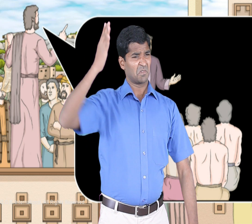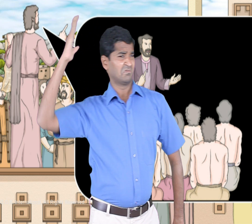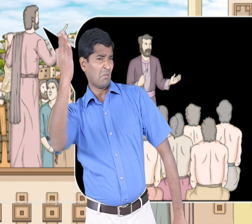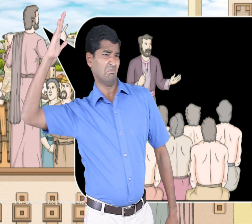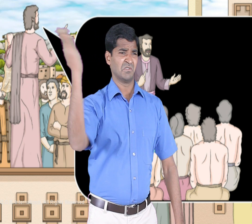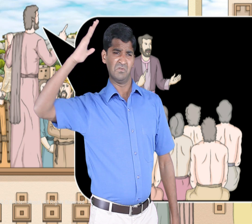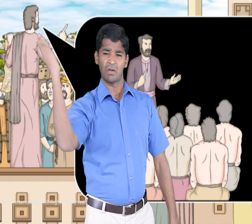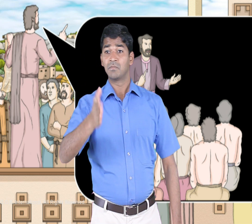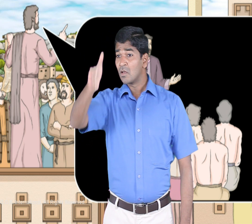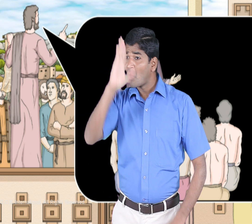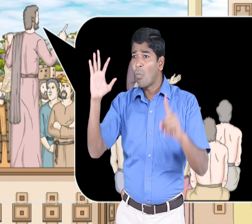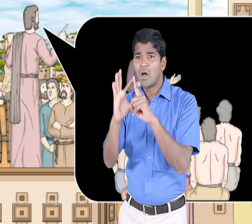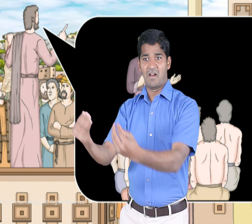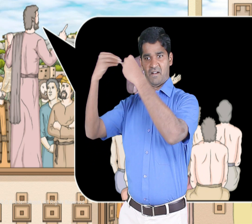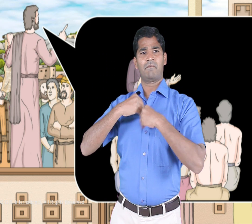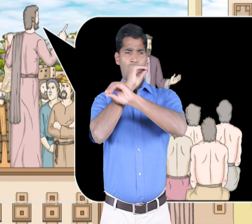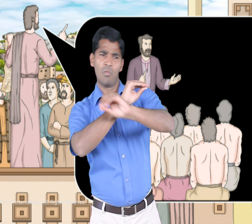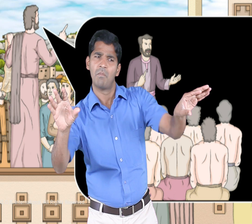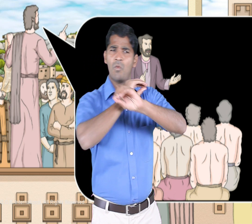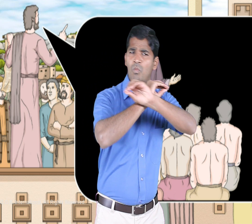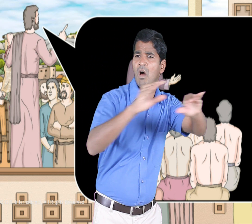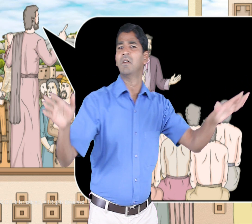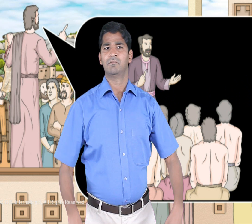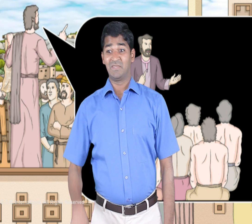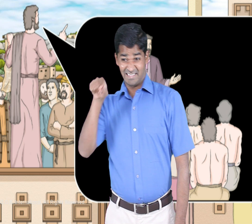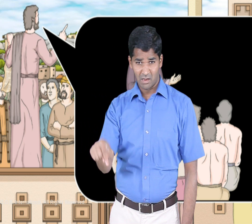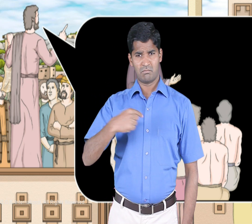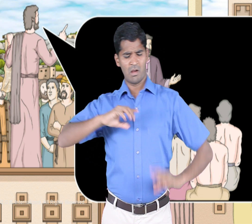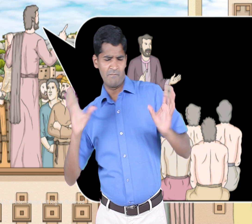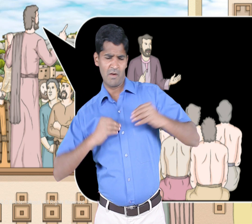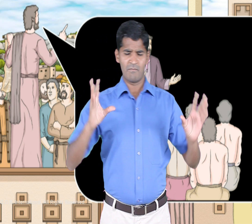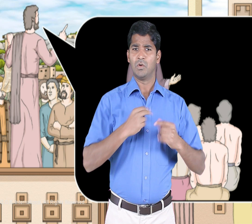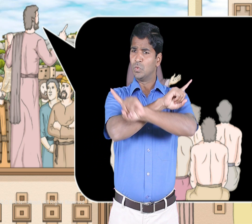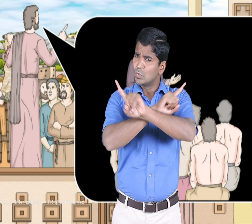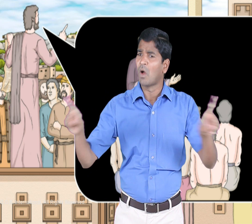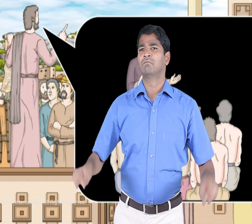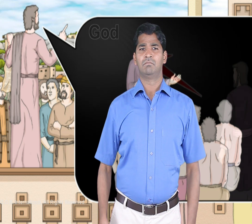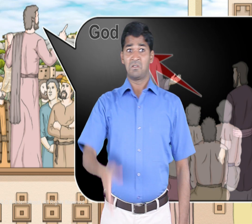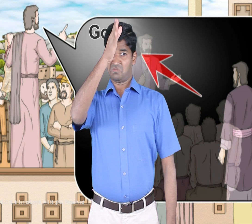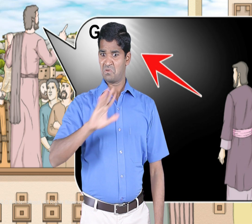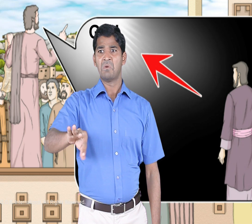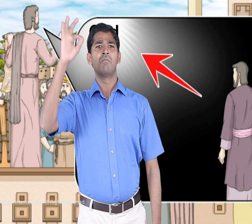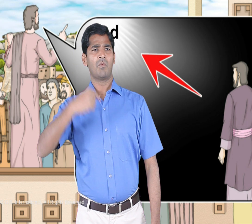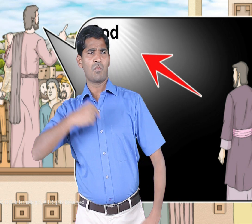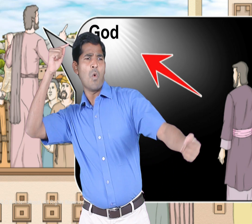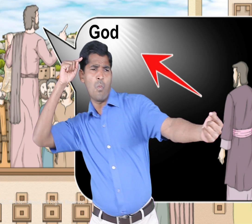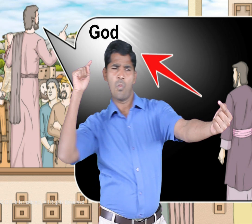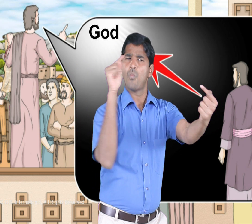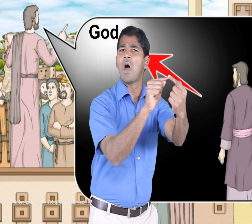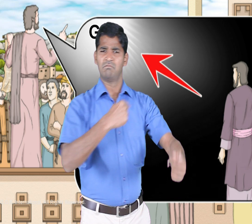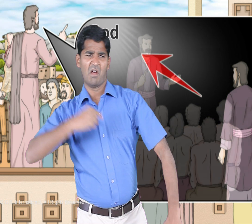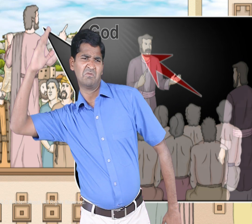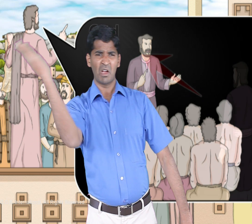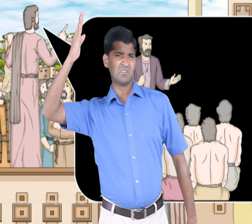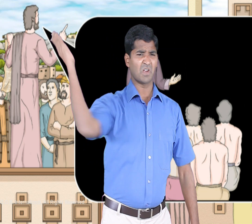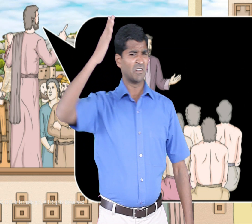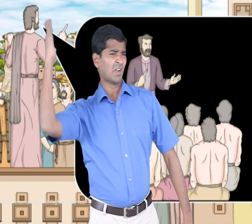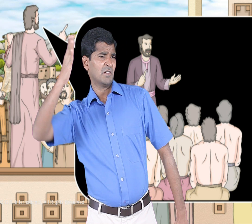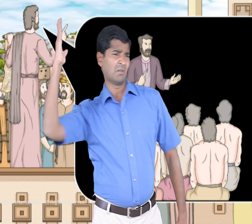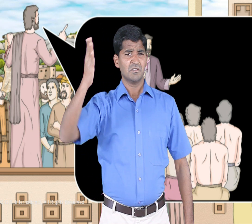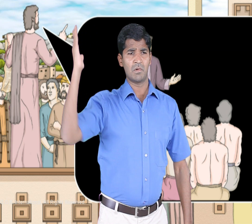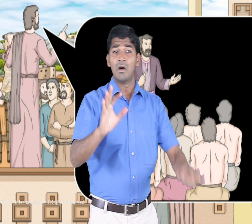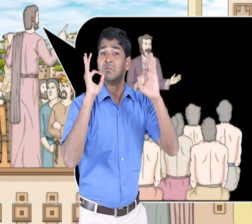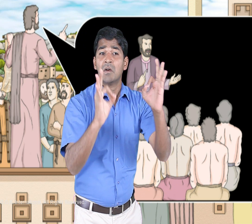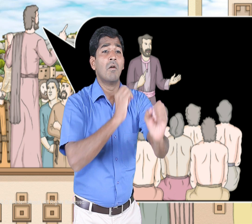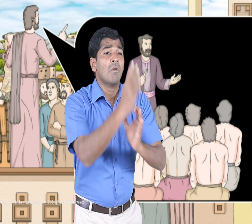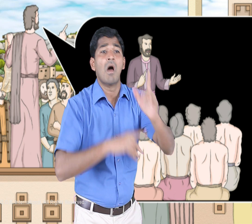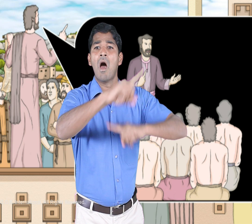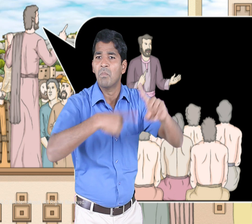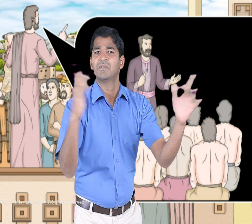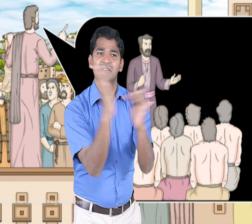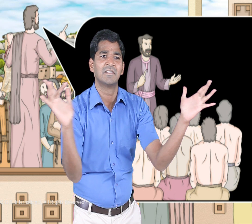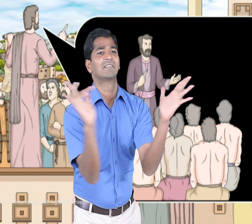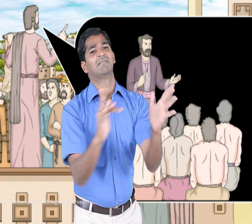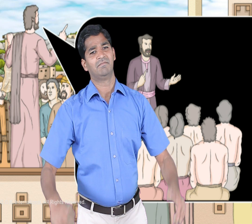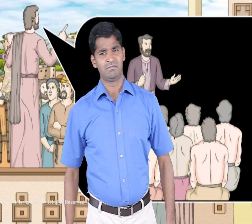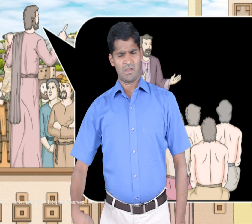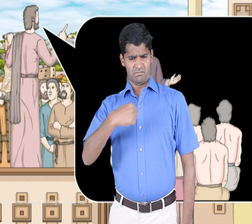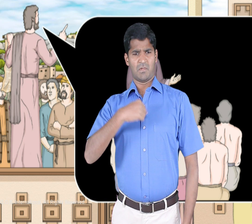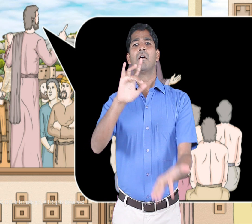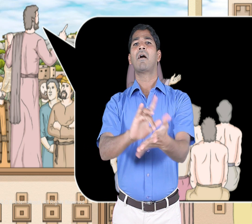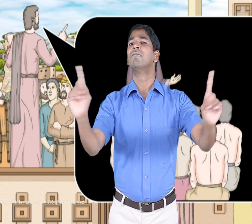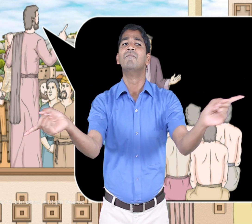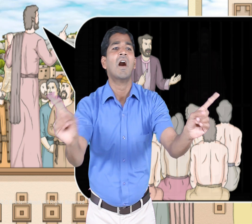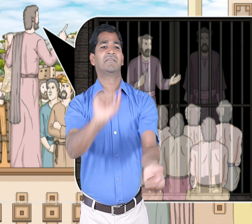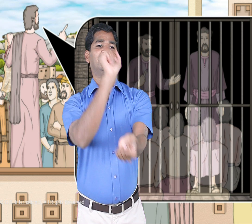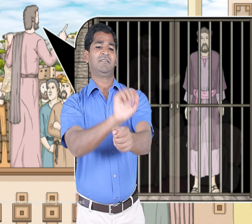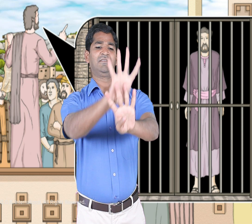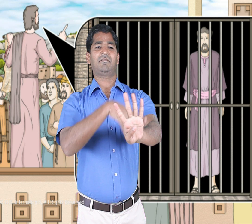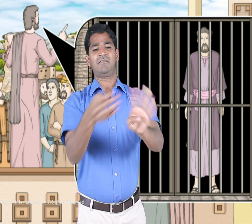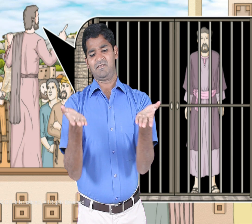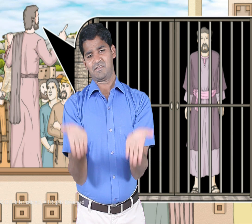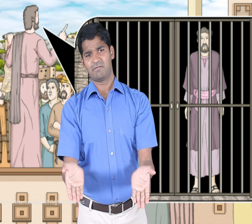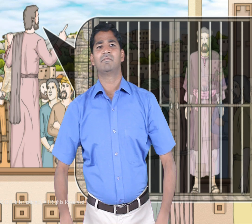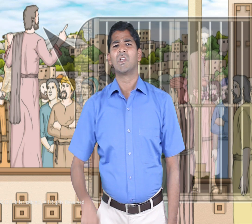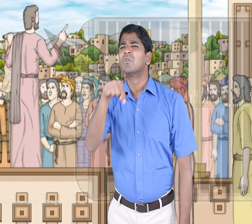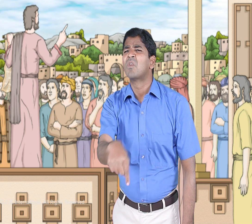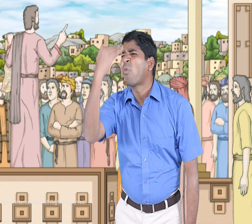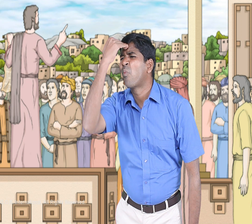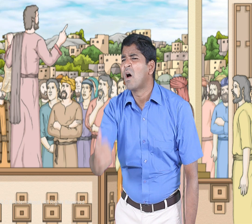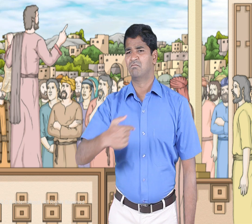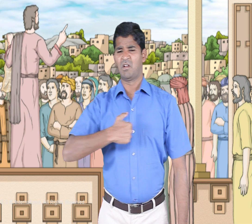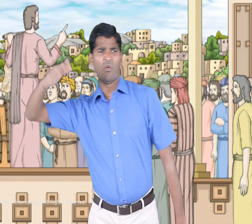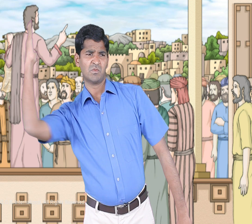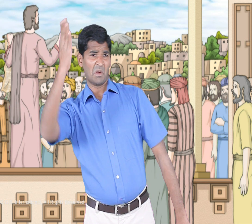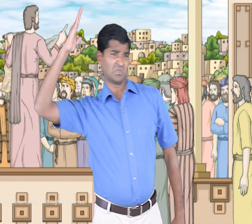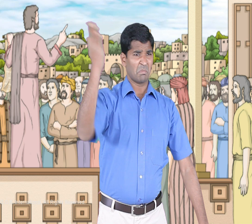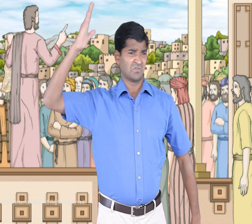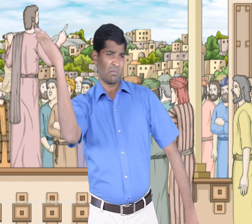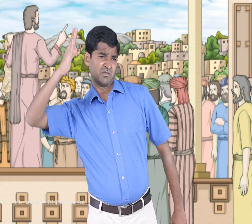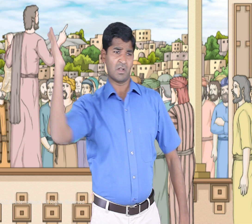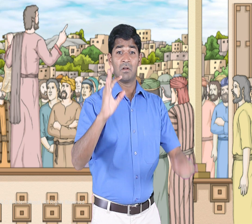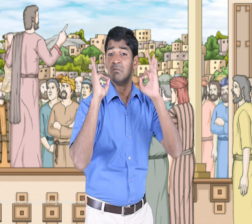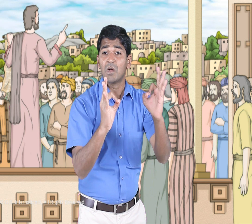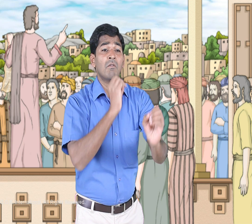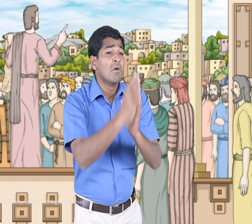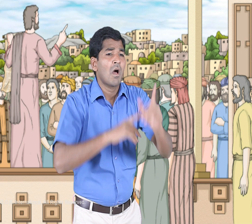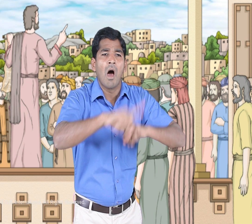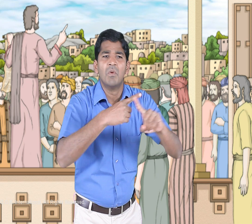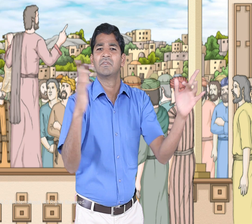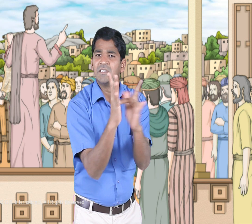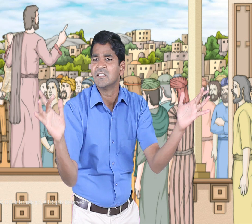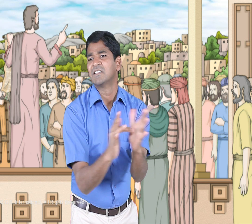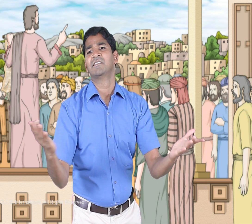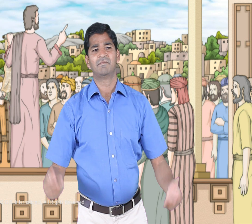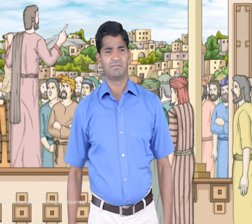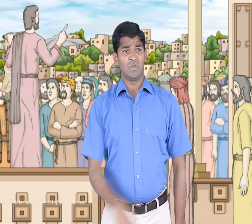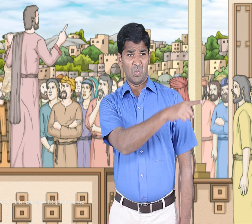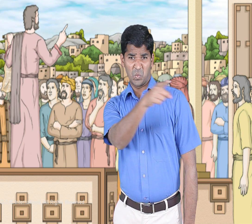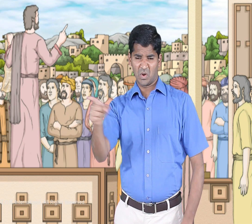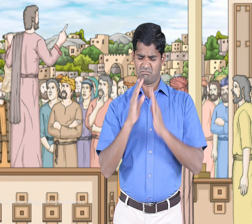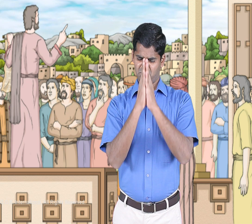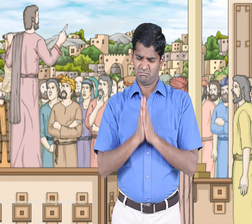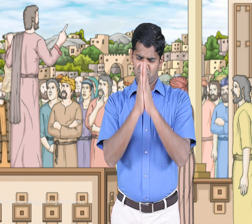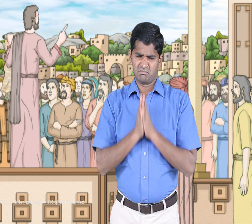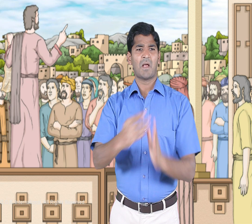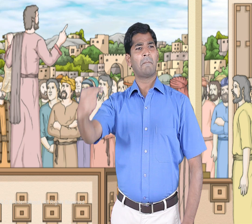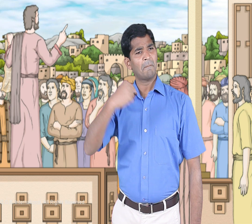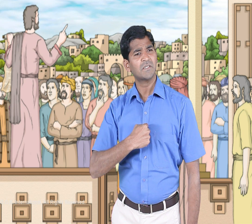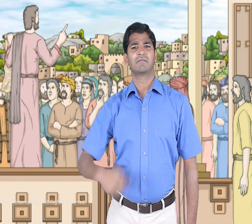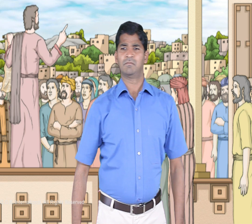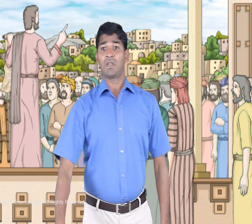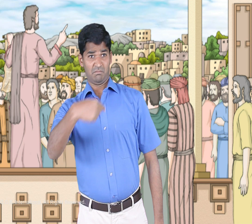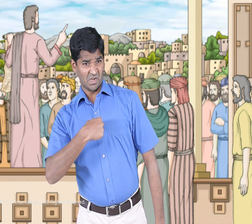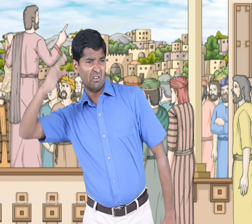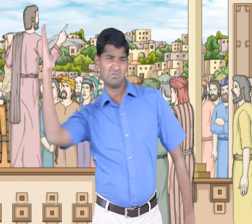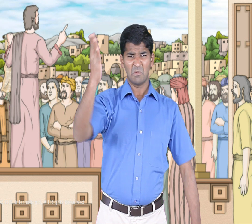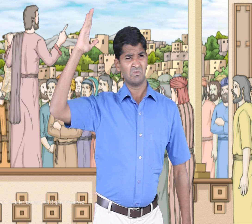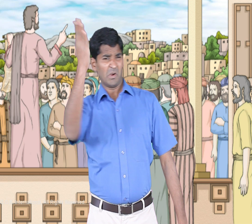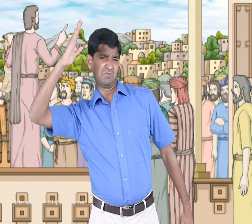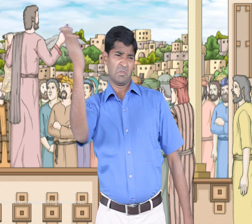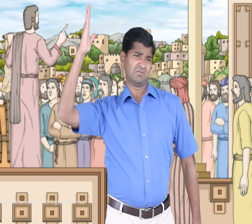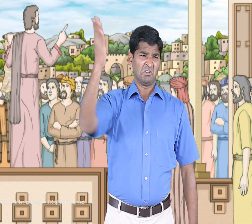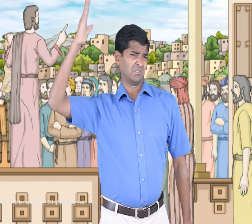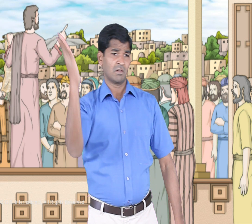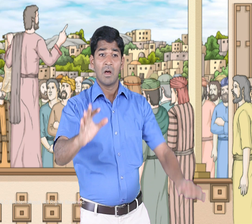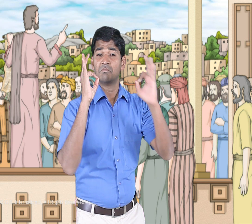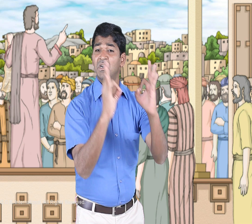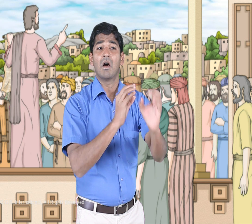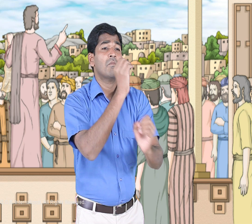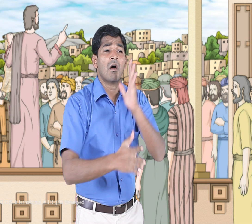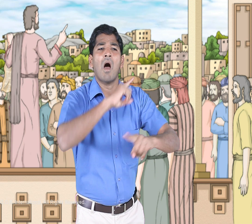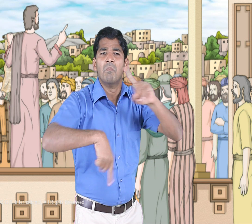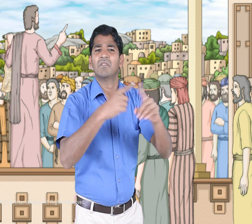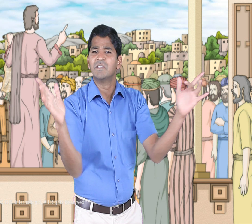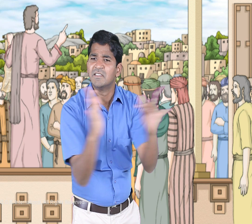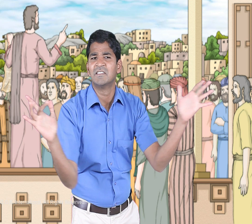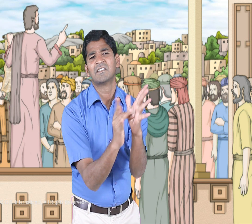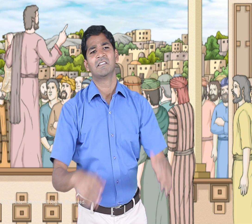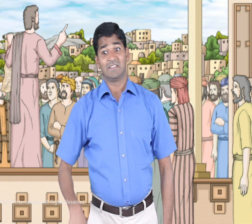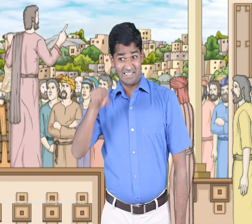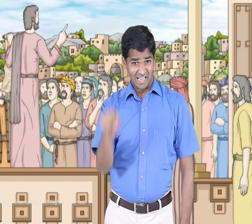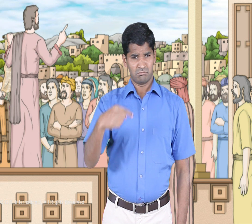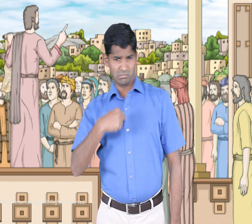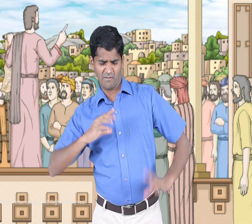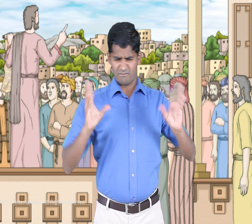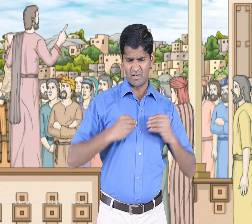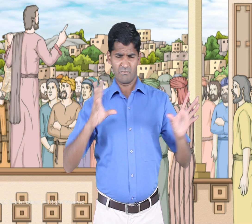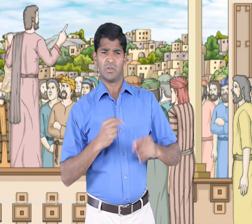Pray also for me, that whenever I open my mouth, words may be given me so that I will boldly make known the mystery of the gospel, for which I am an ambassador in chains.